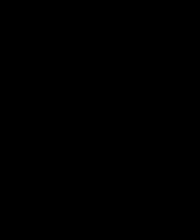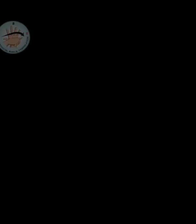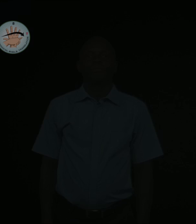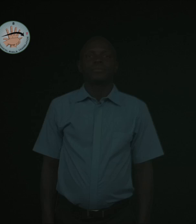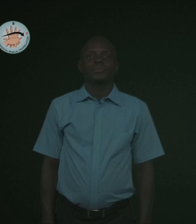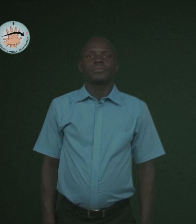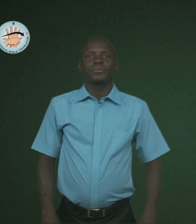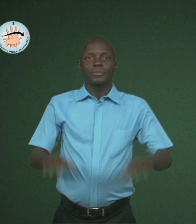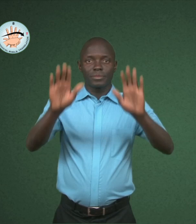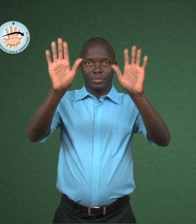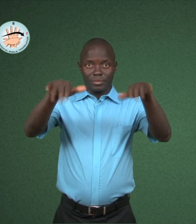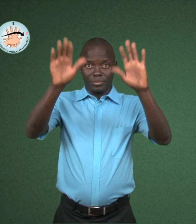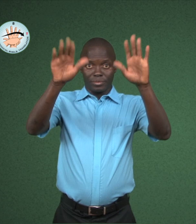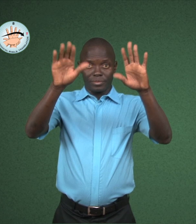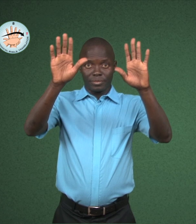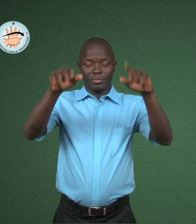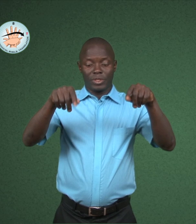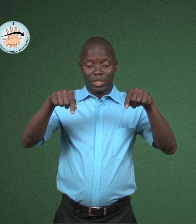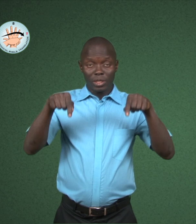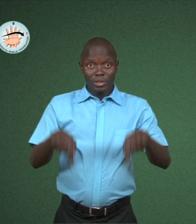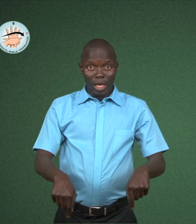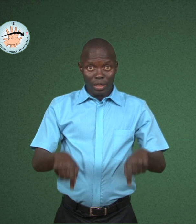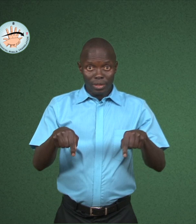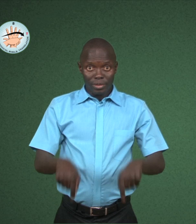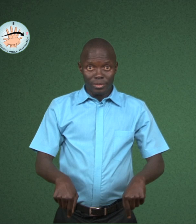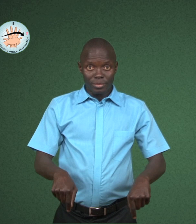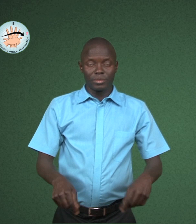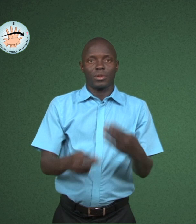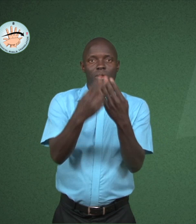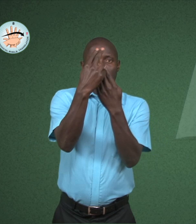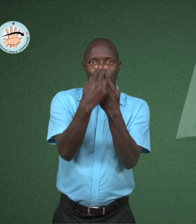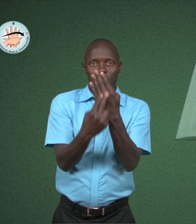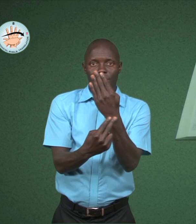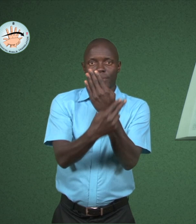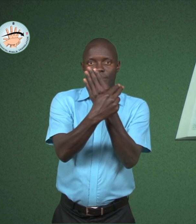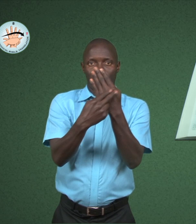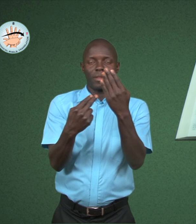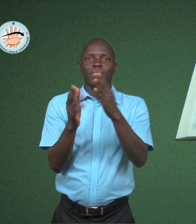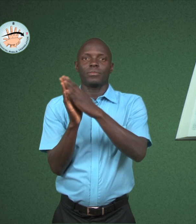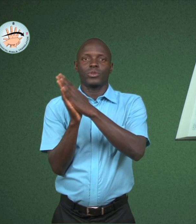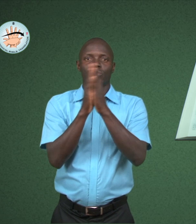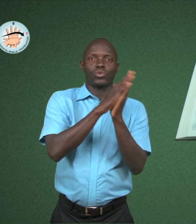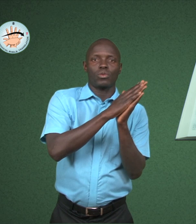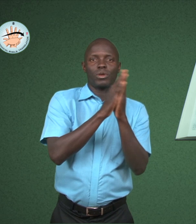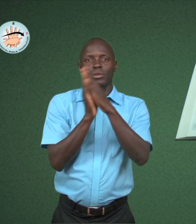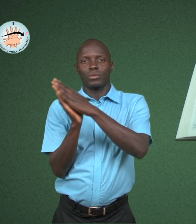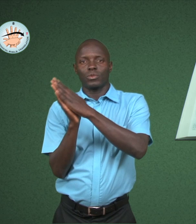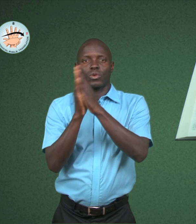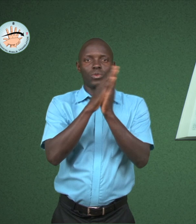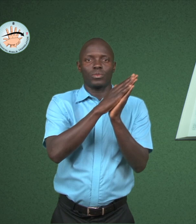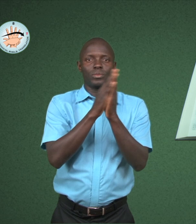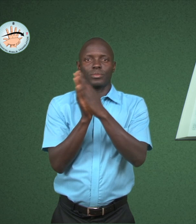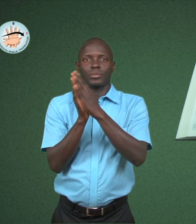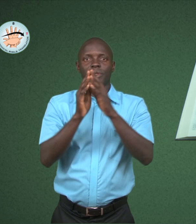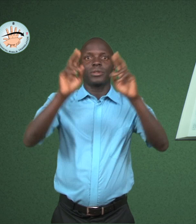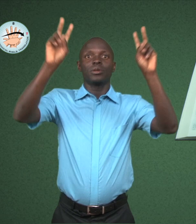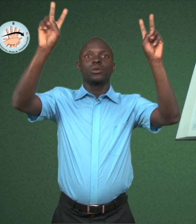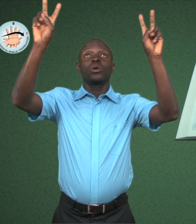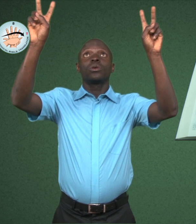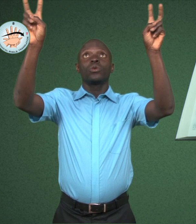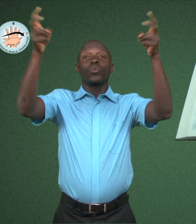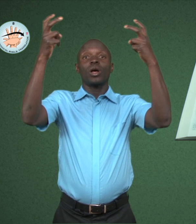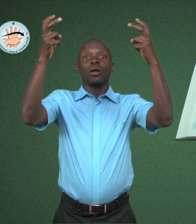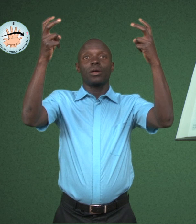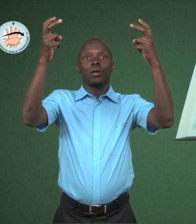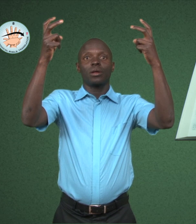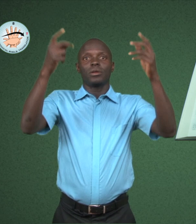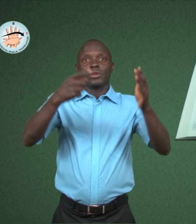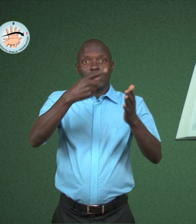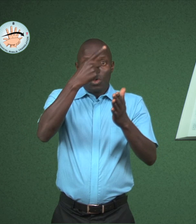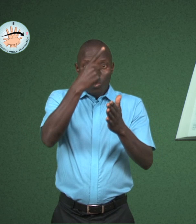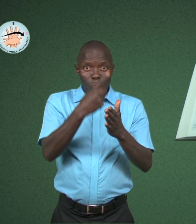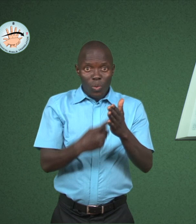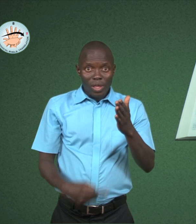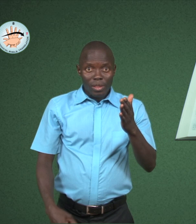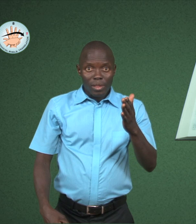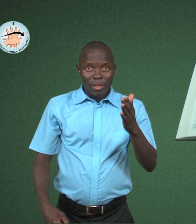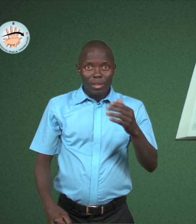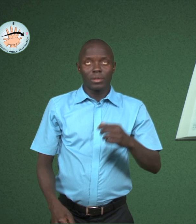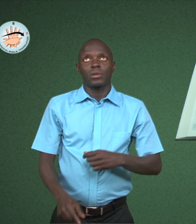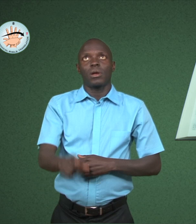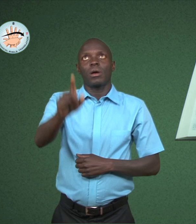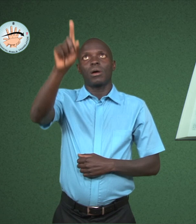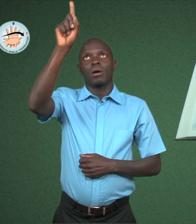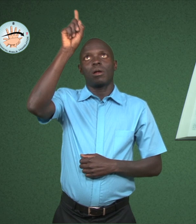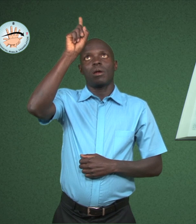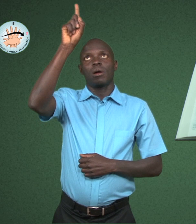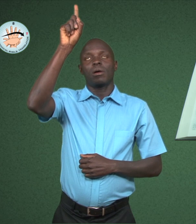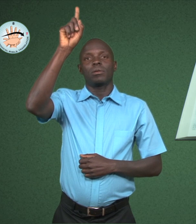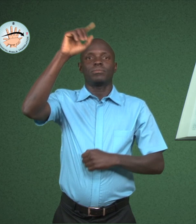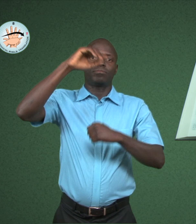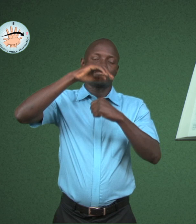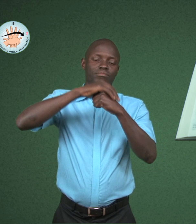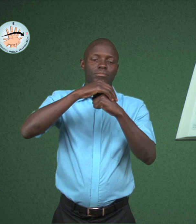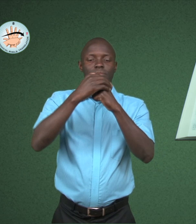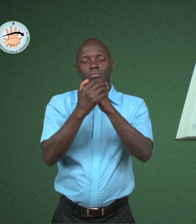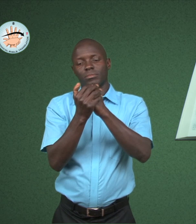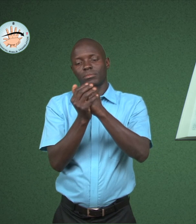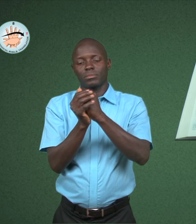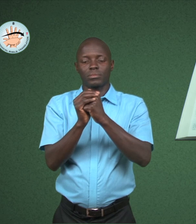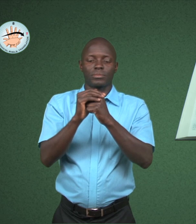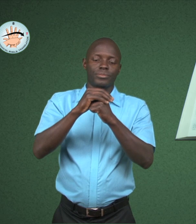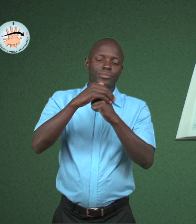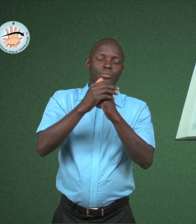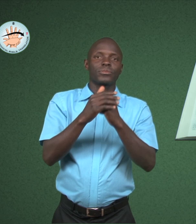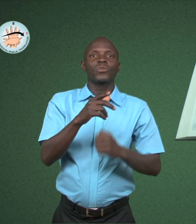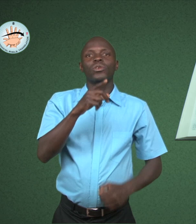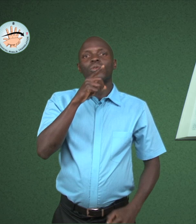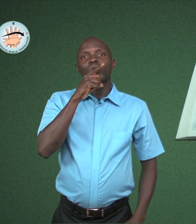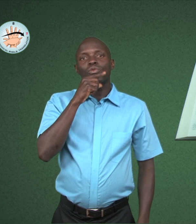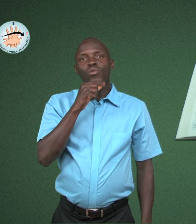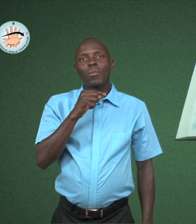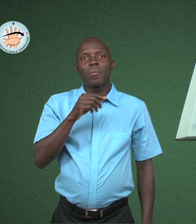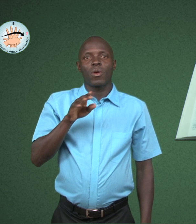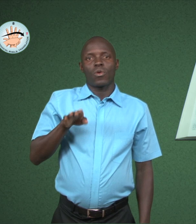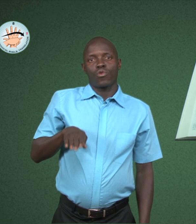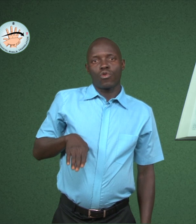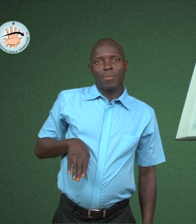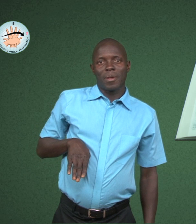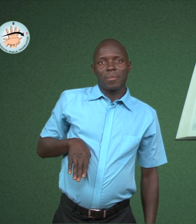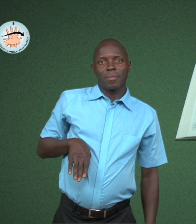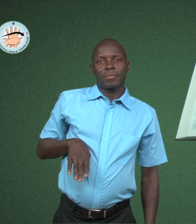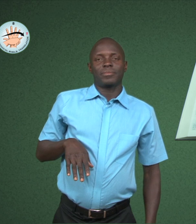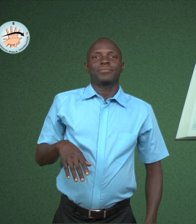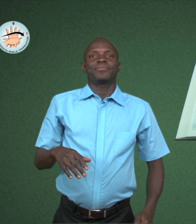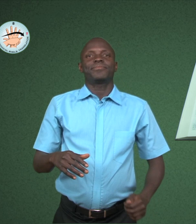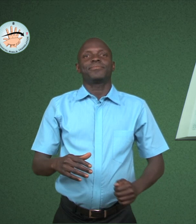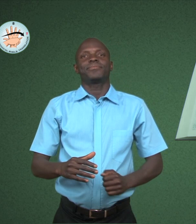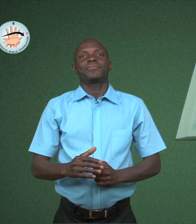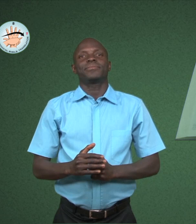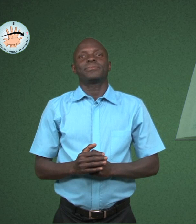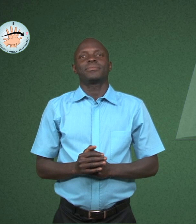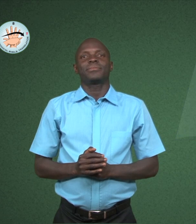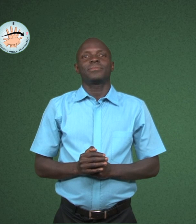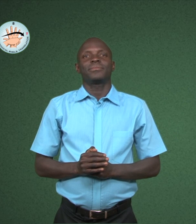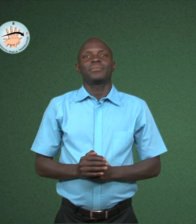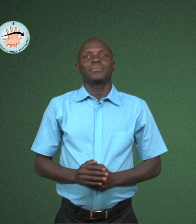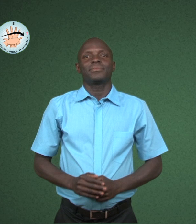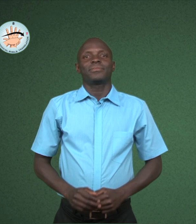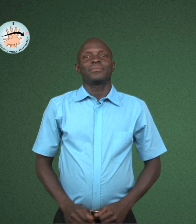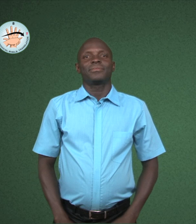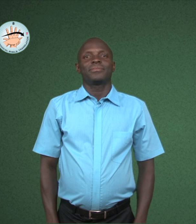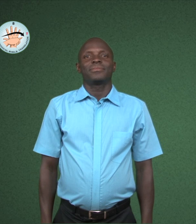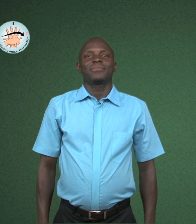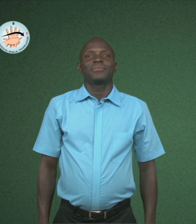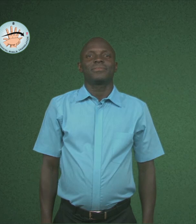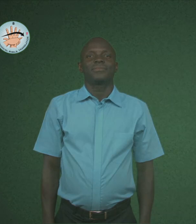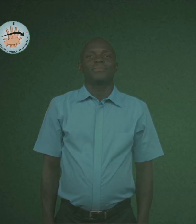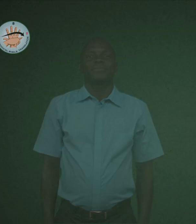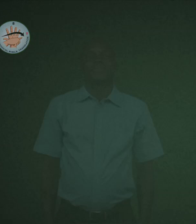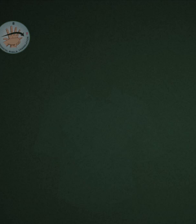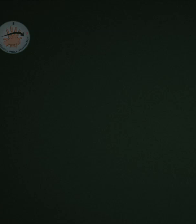God made man and woman